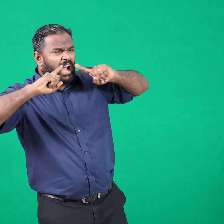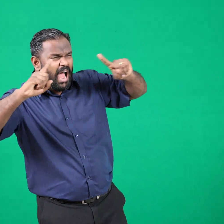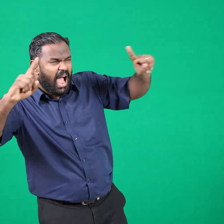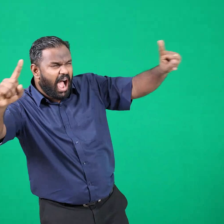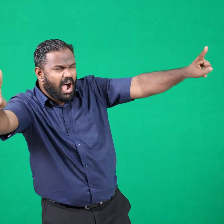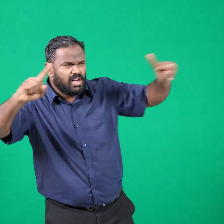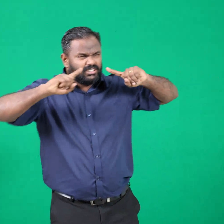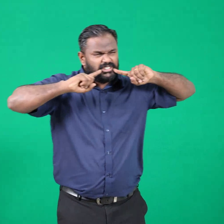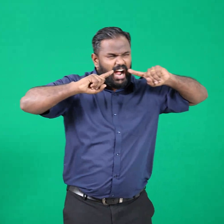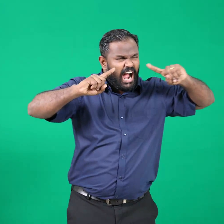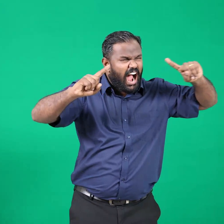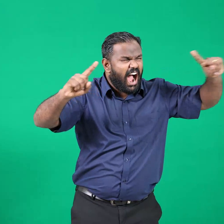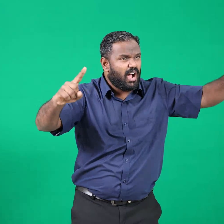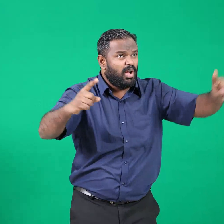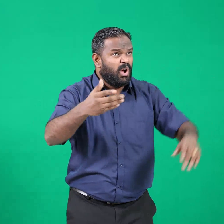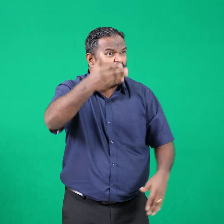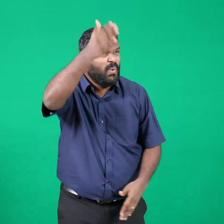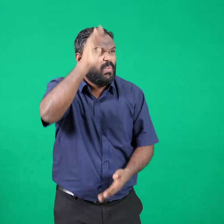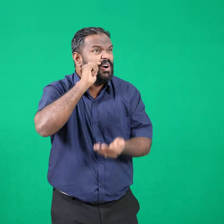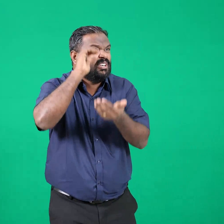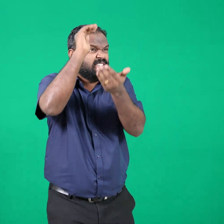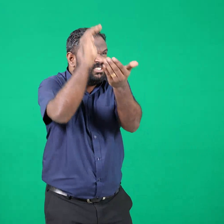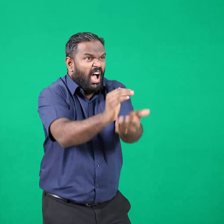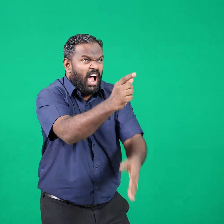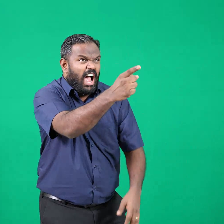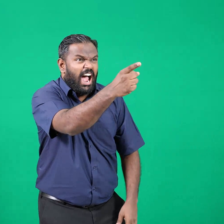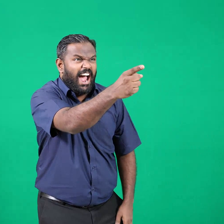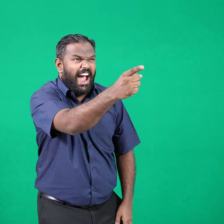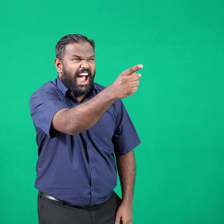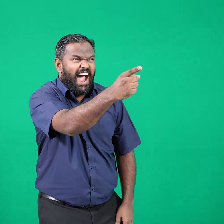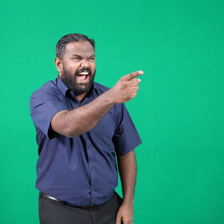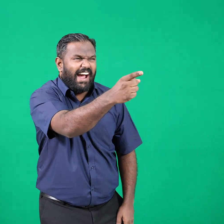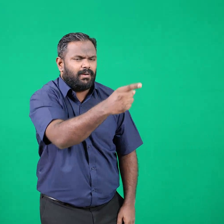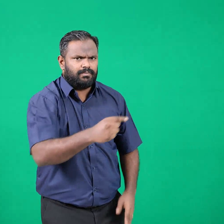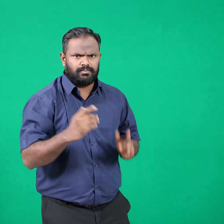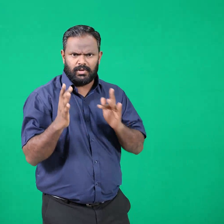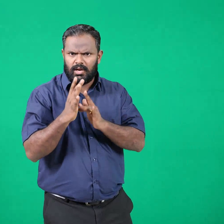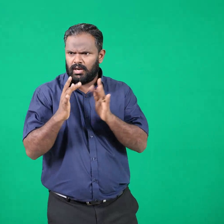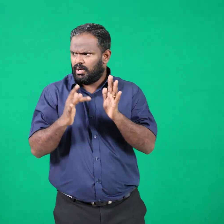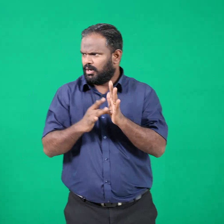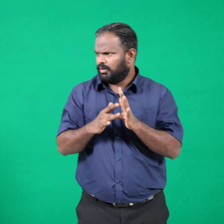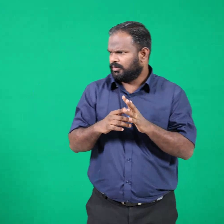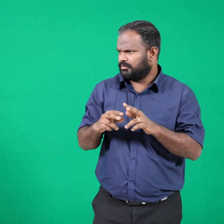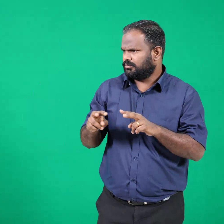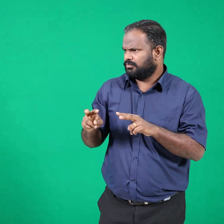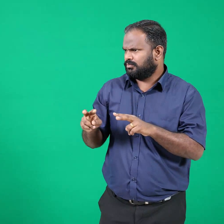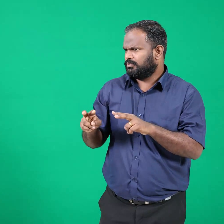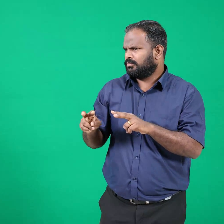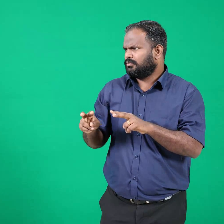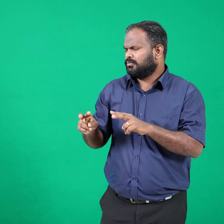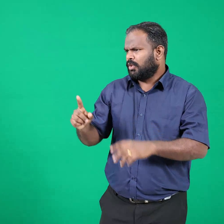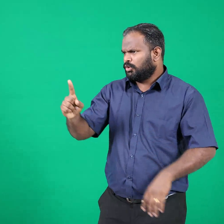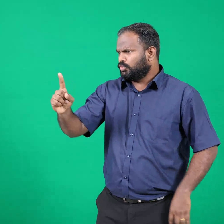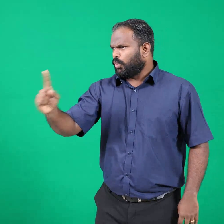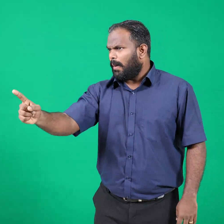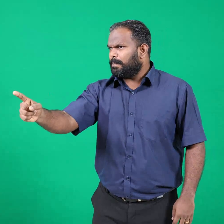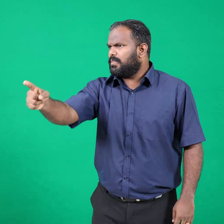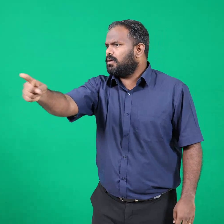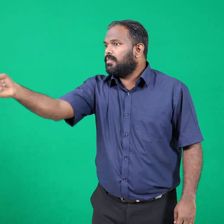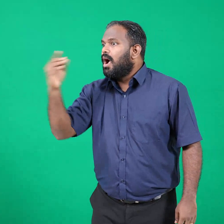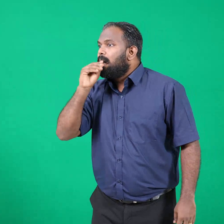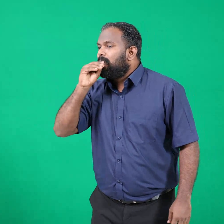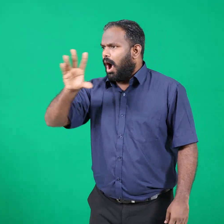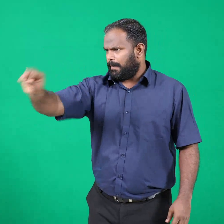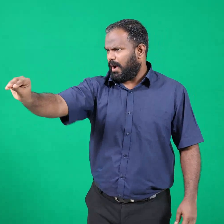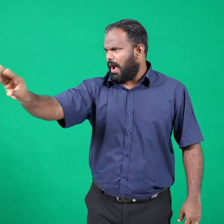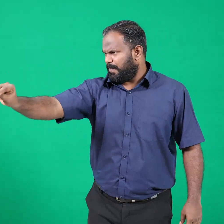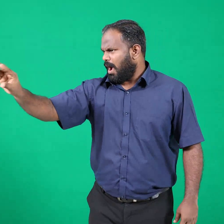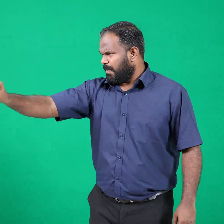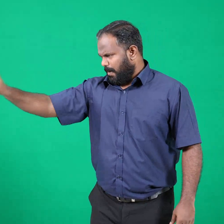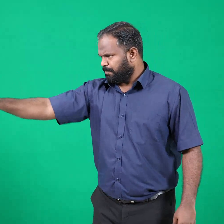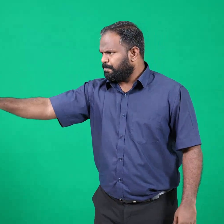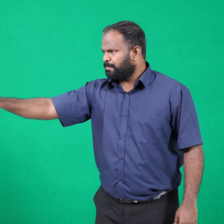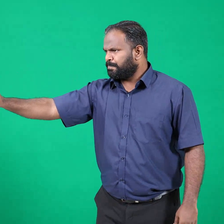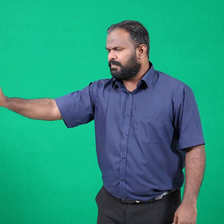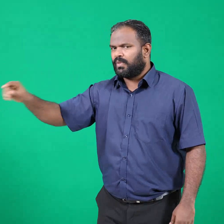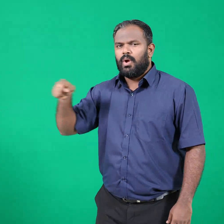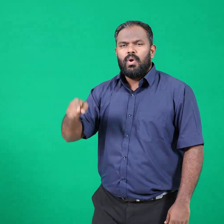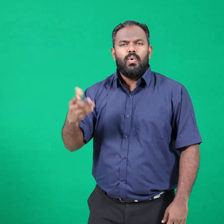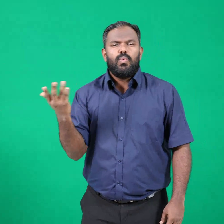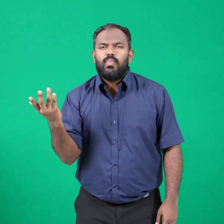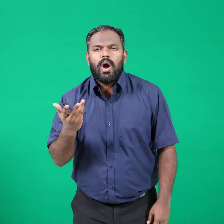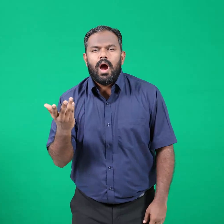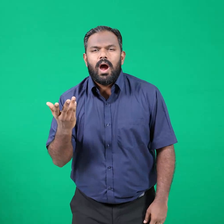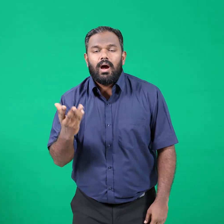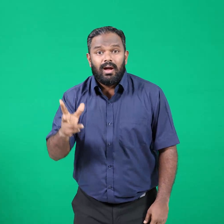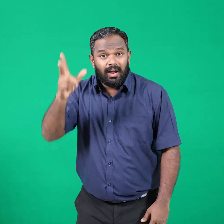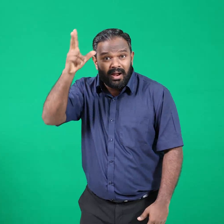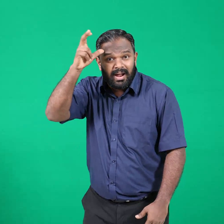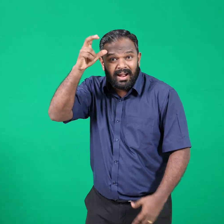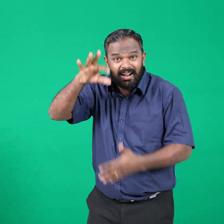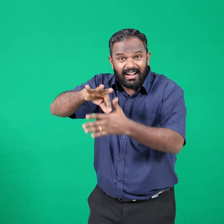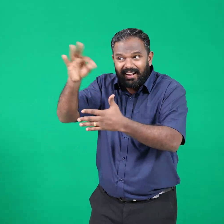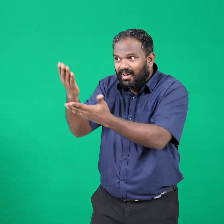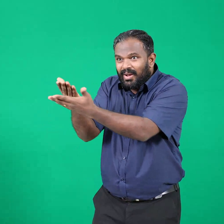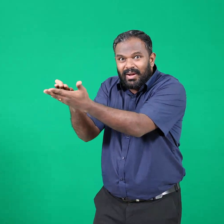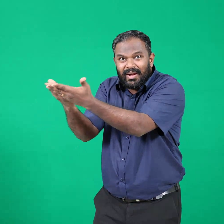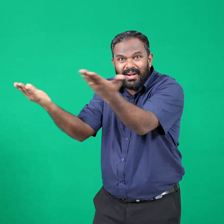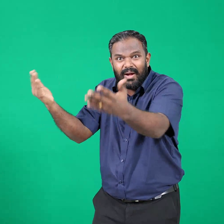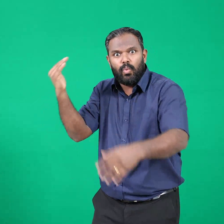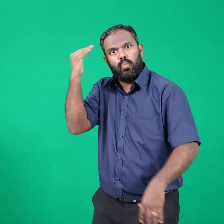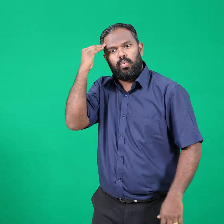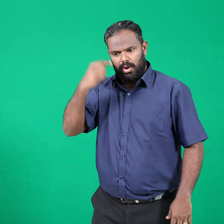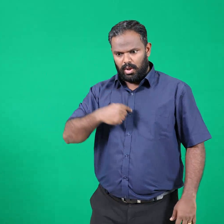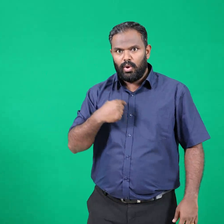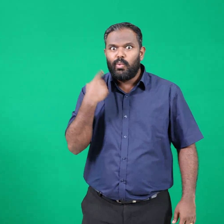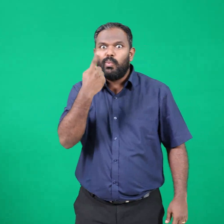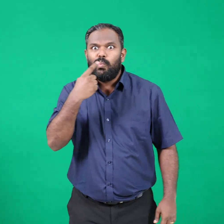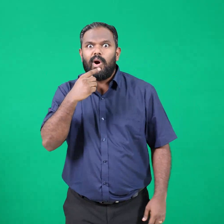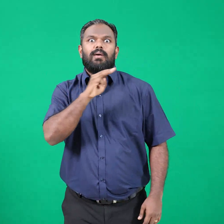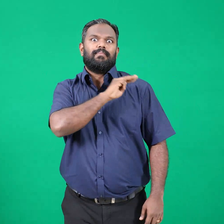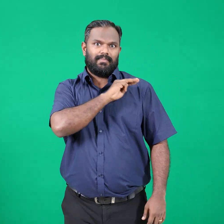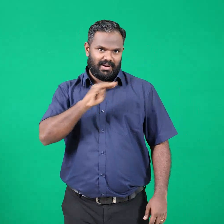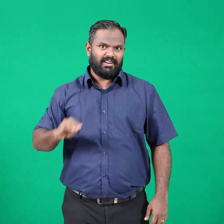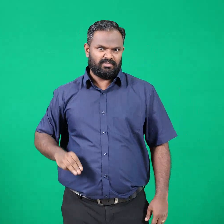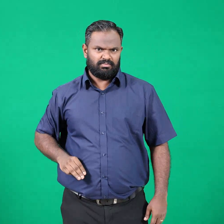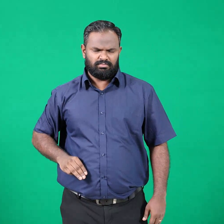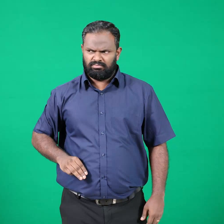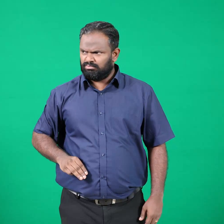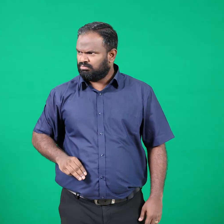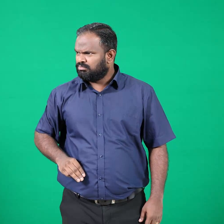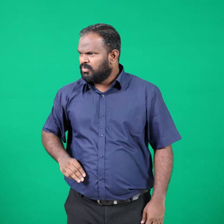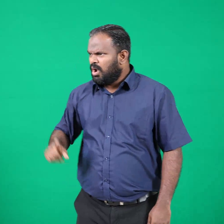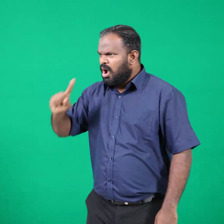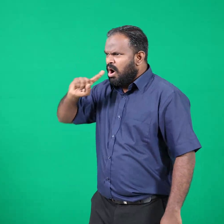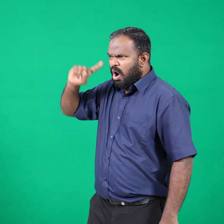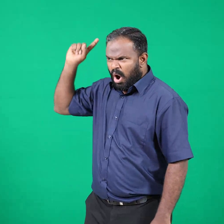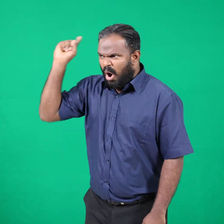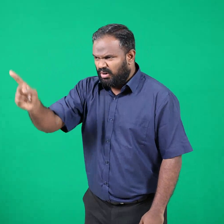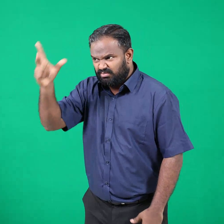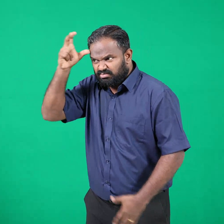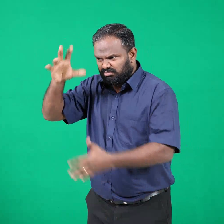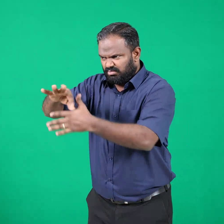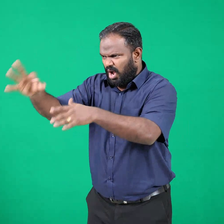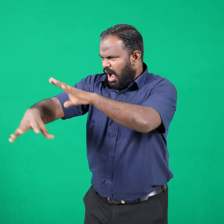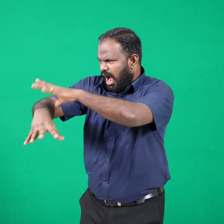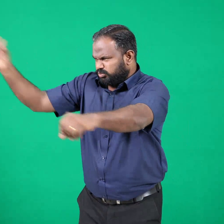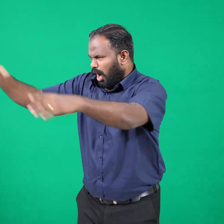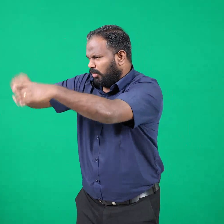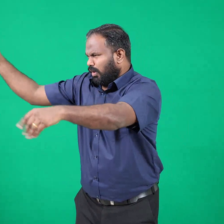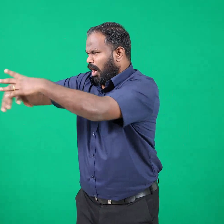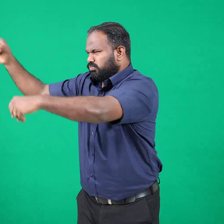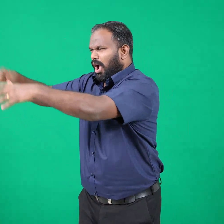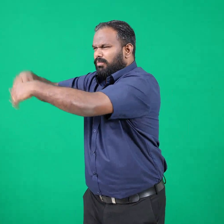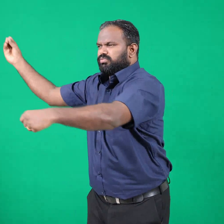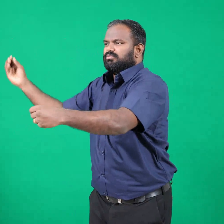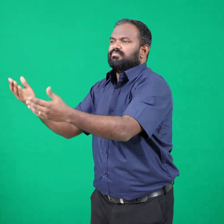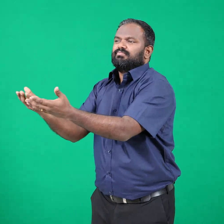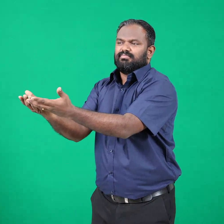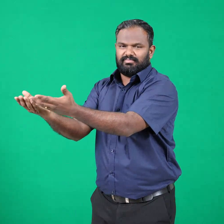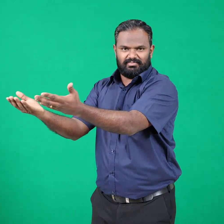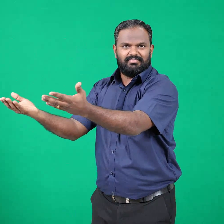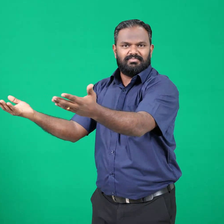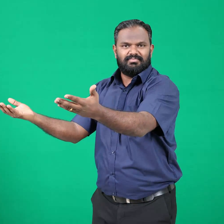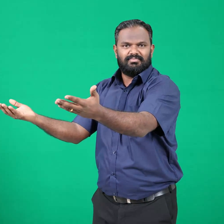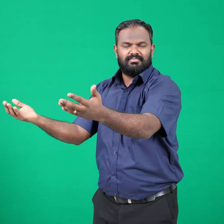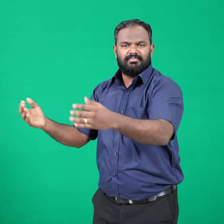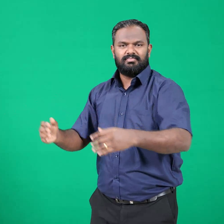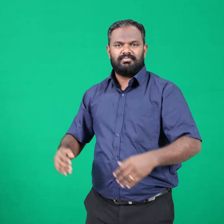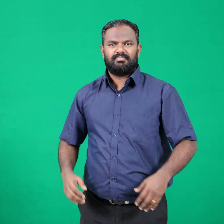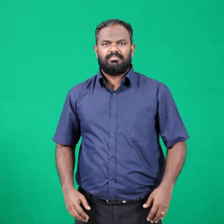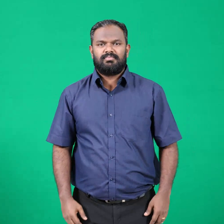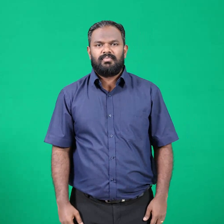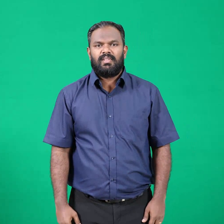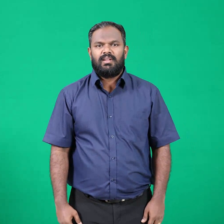But He rebuked the demons and would not allow them to speak, because they knew He was the Christ.